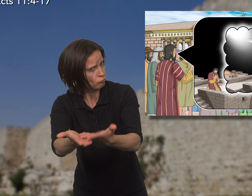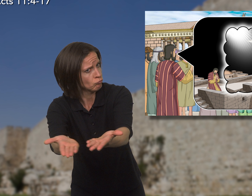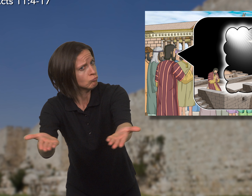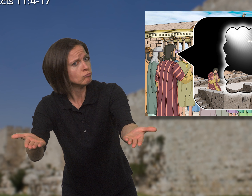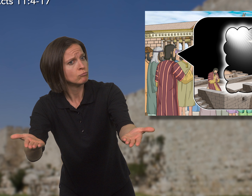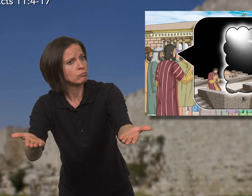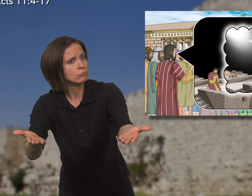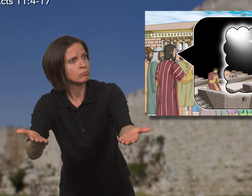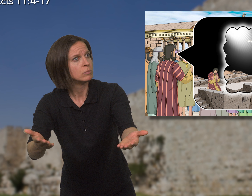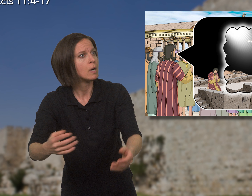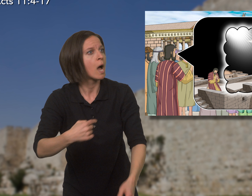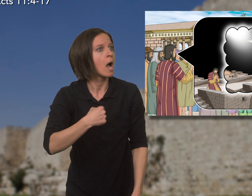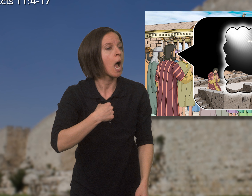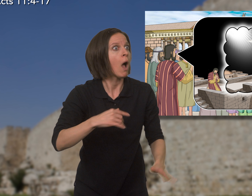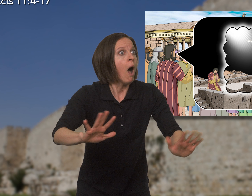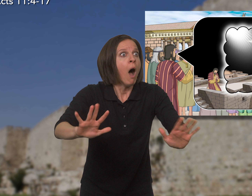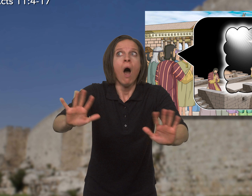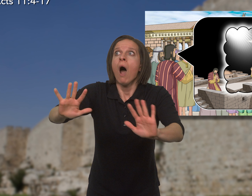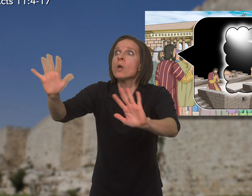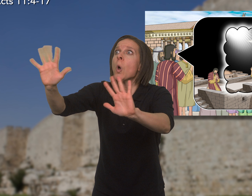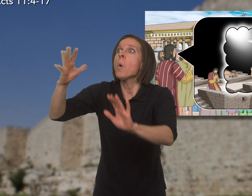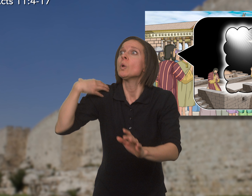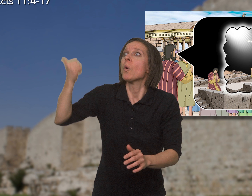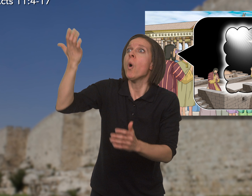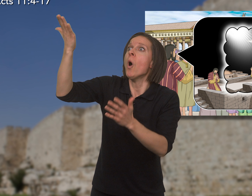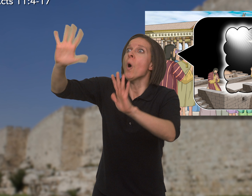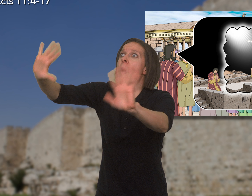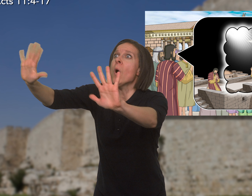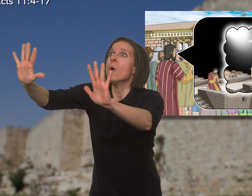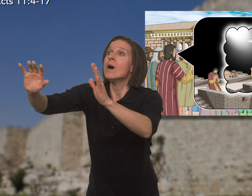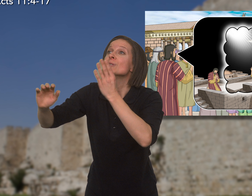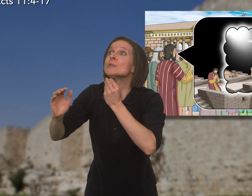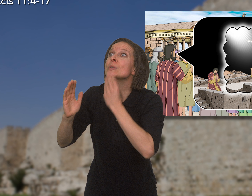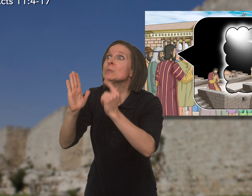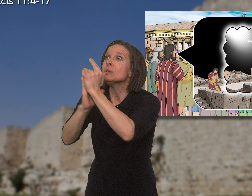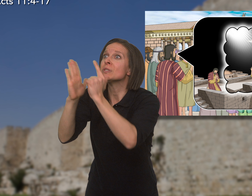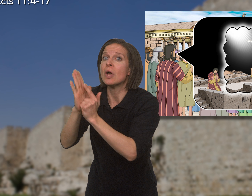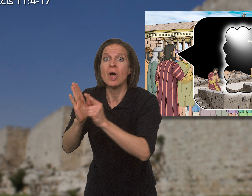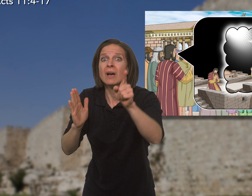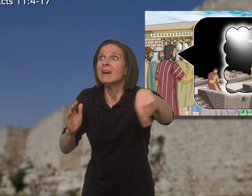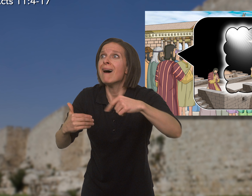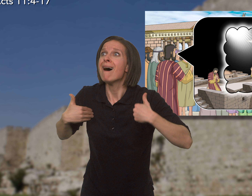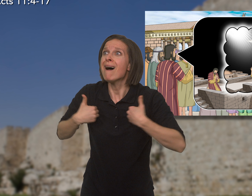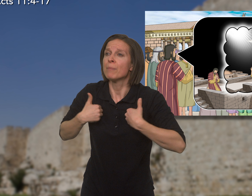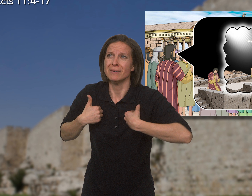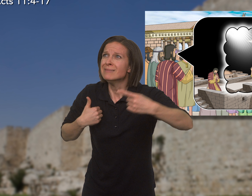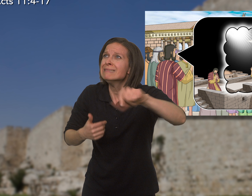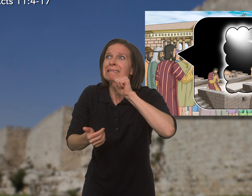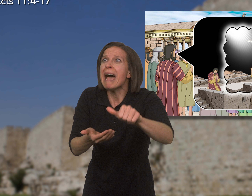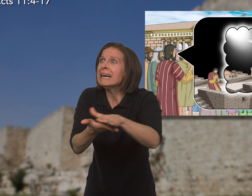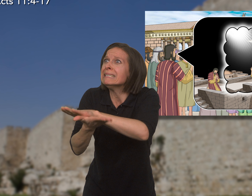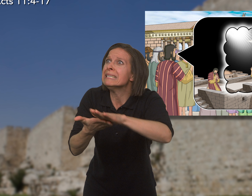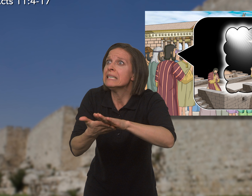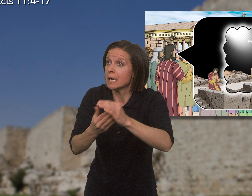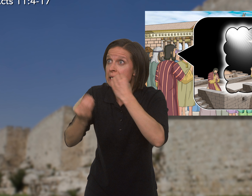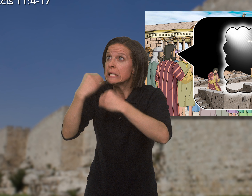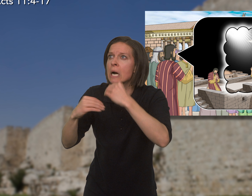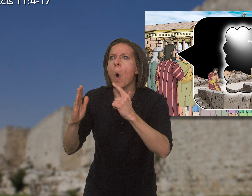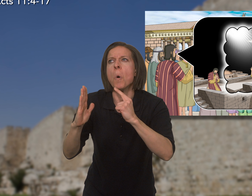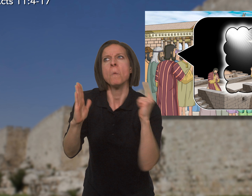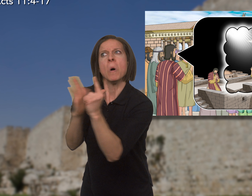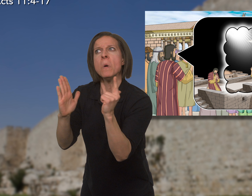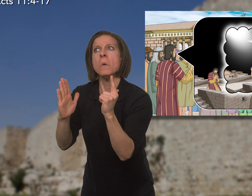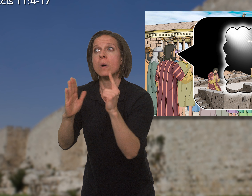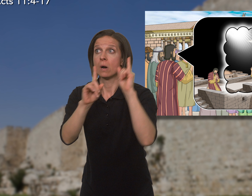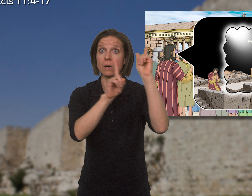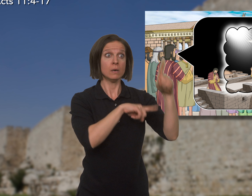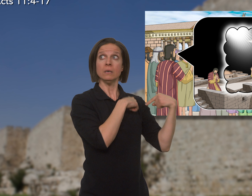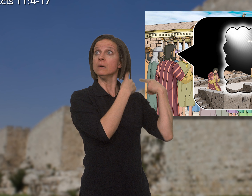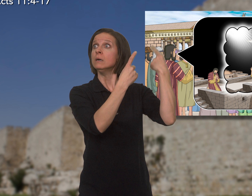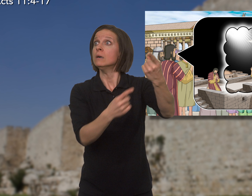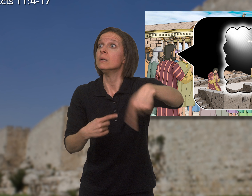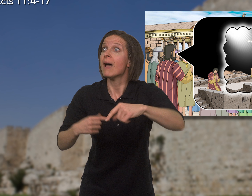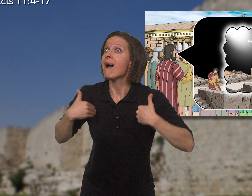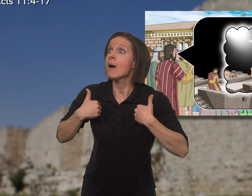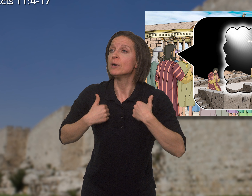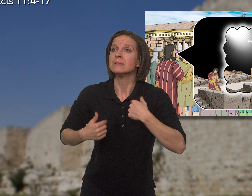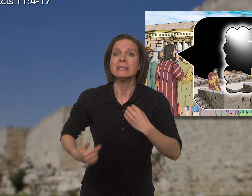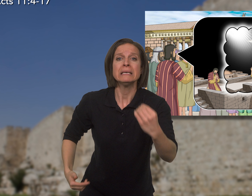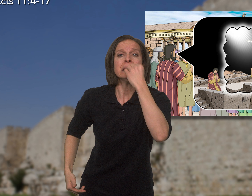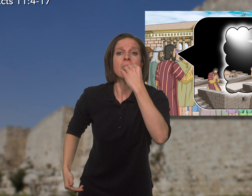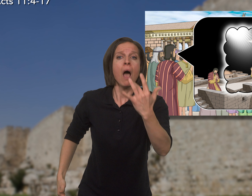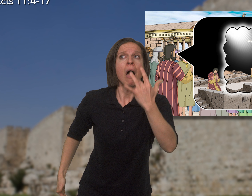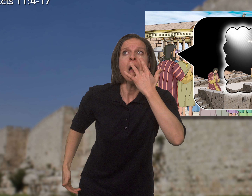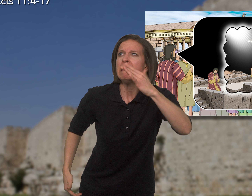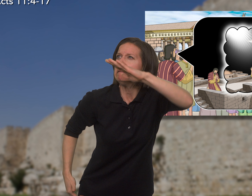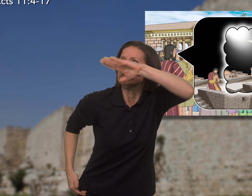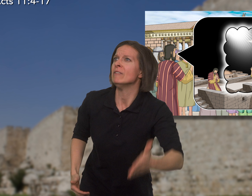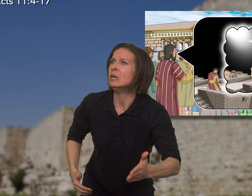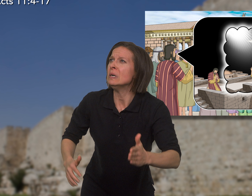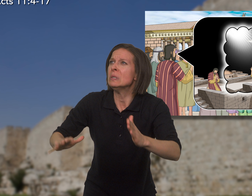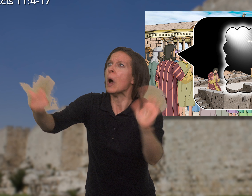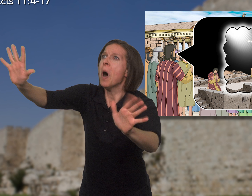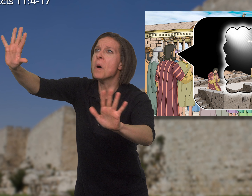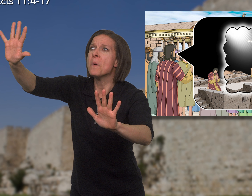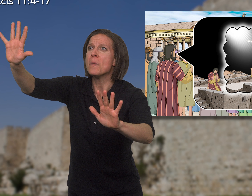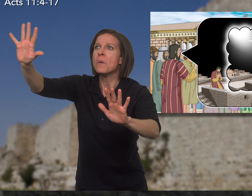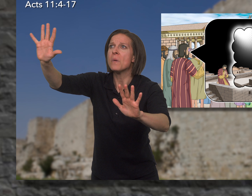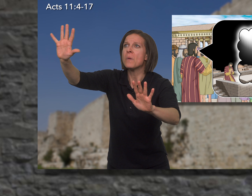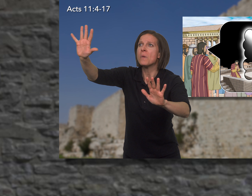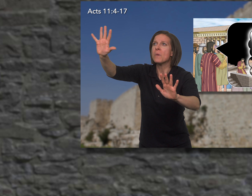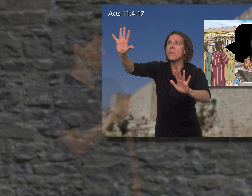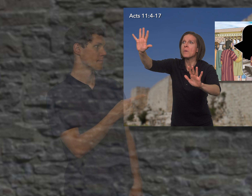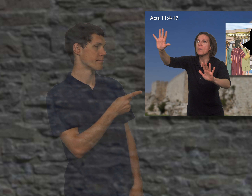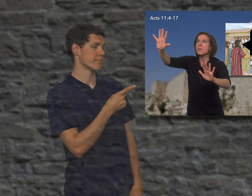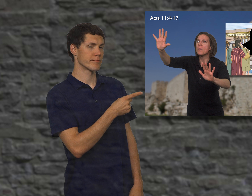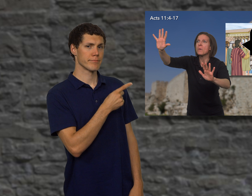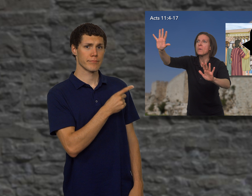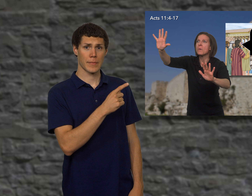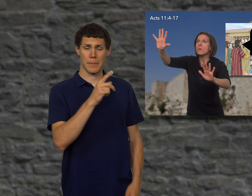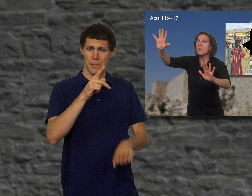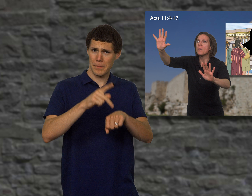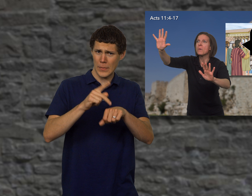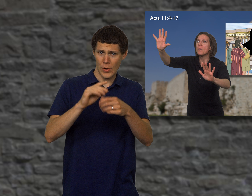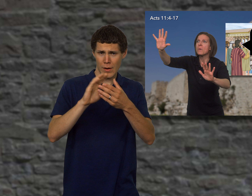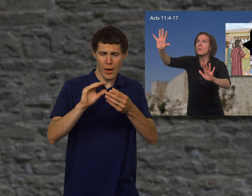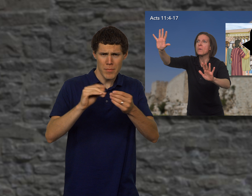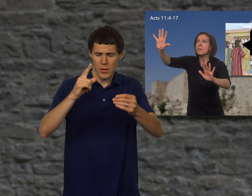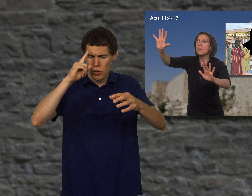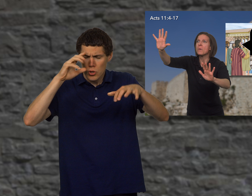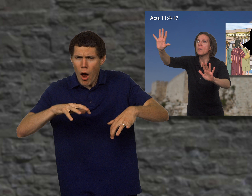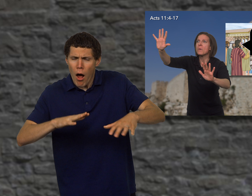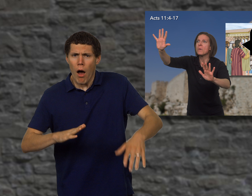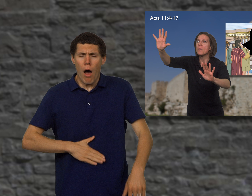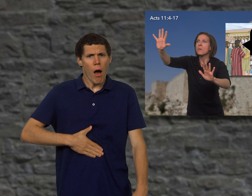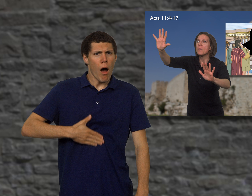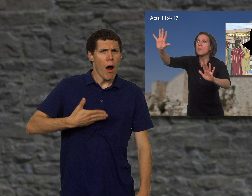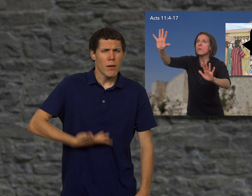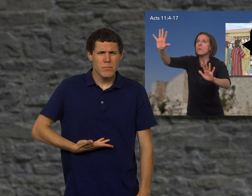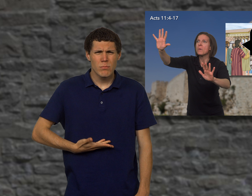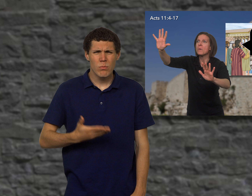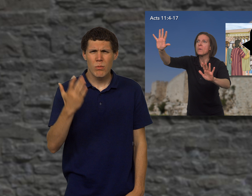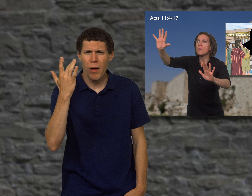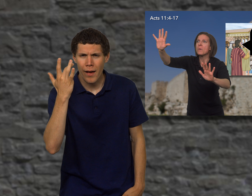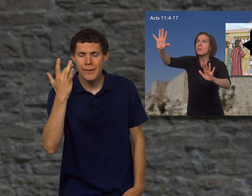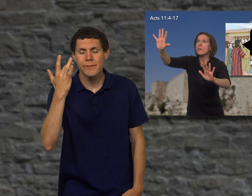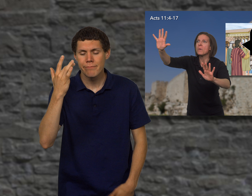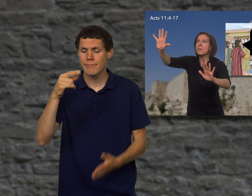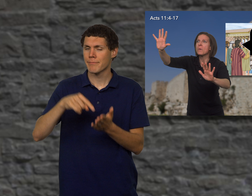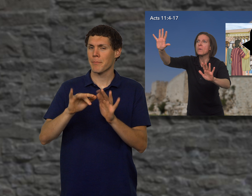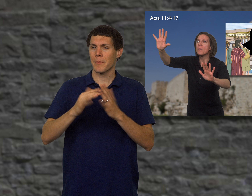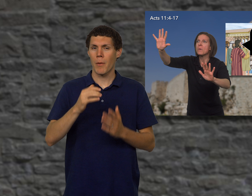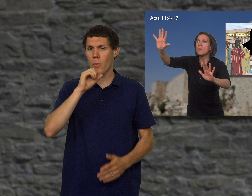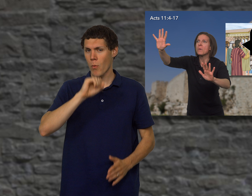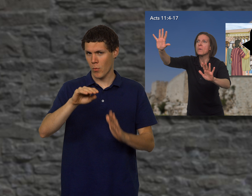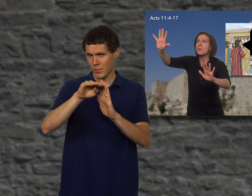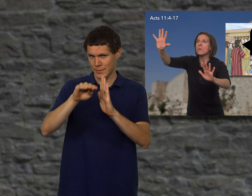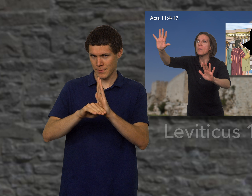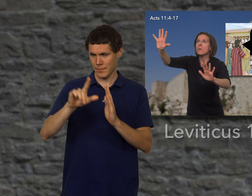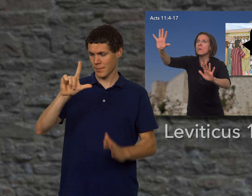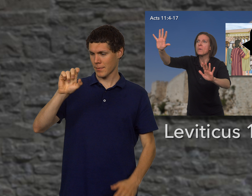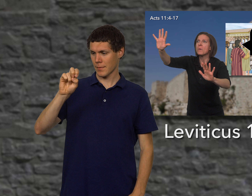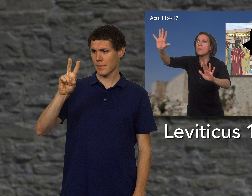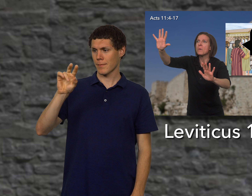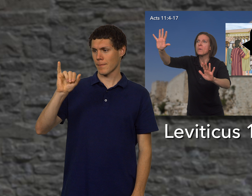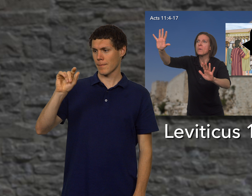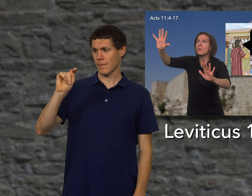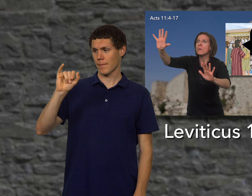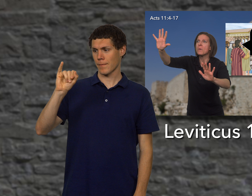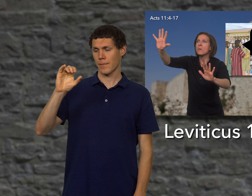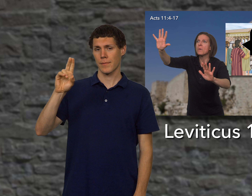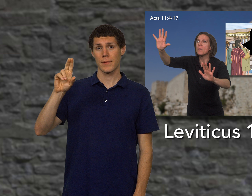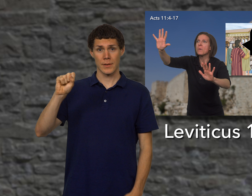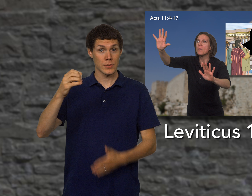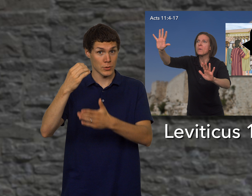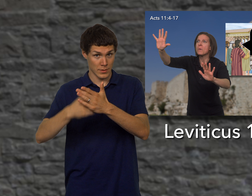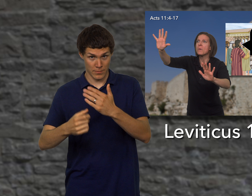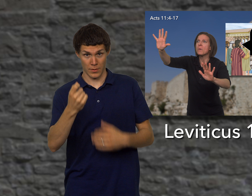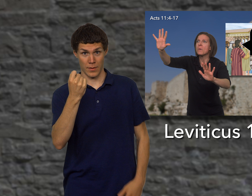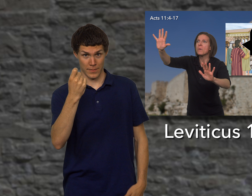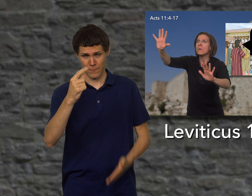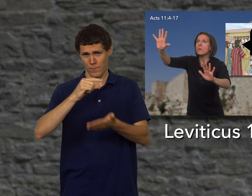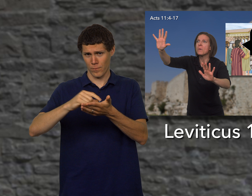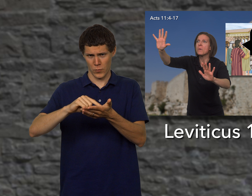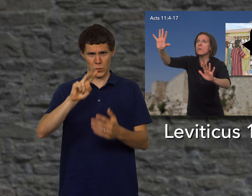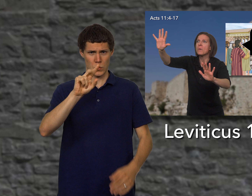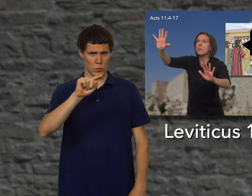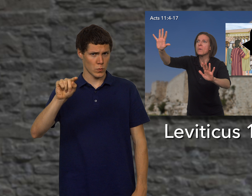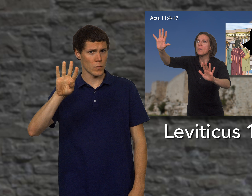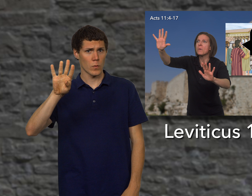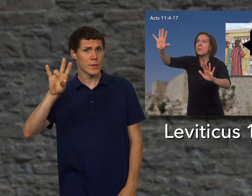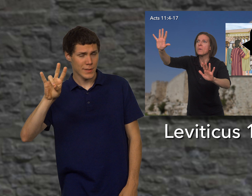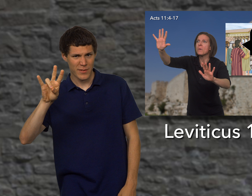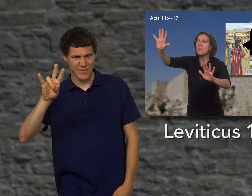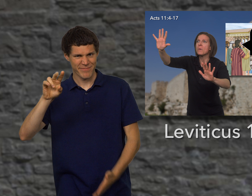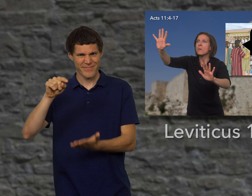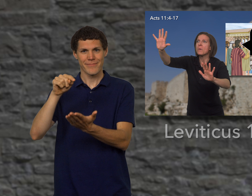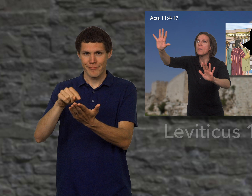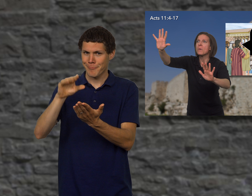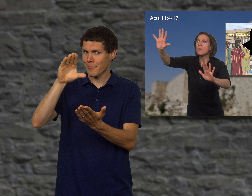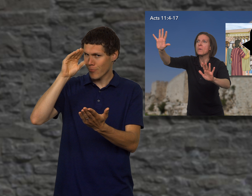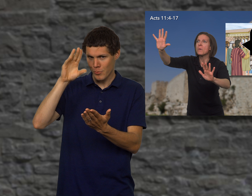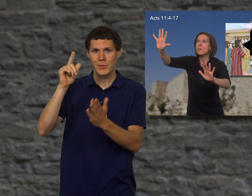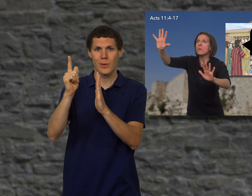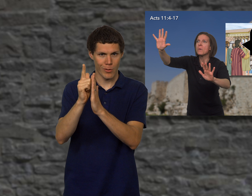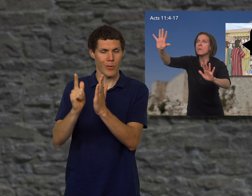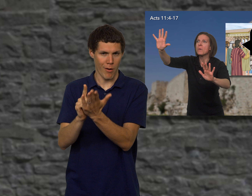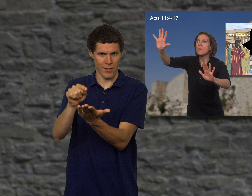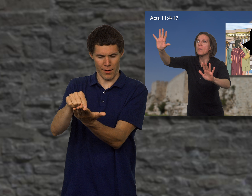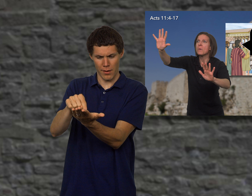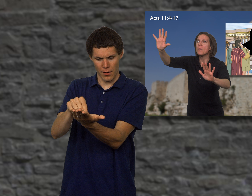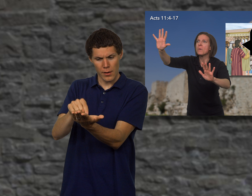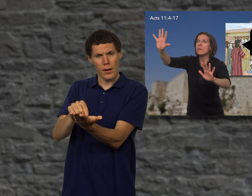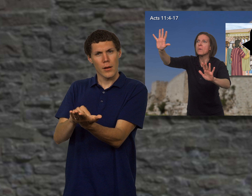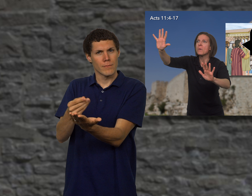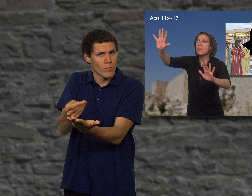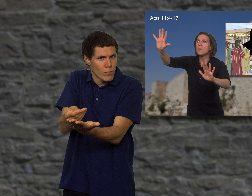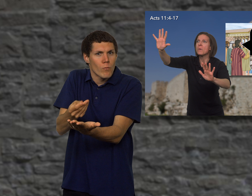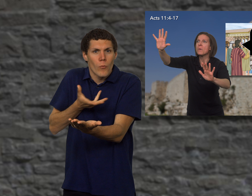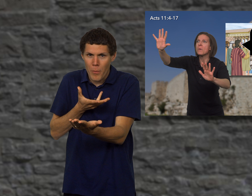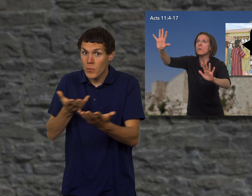‘No, Lord,’ I said, ‘for nothing impure or unclean has ever entered my mouth.’